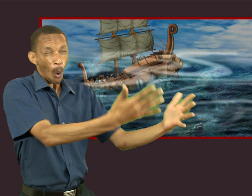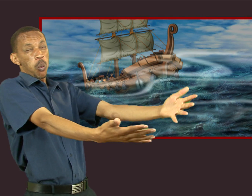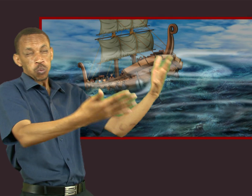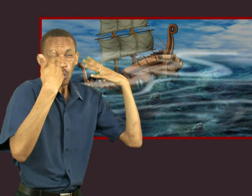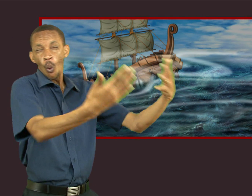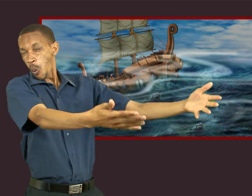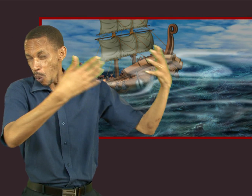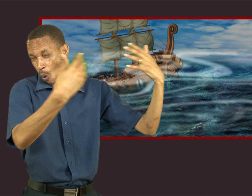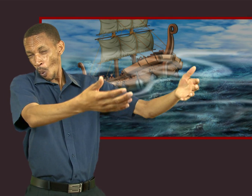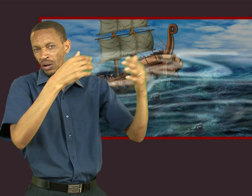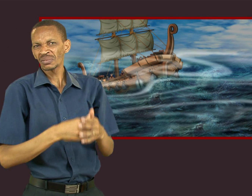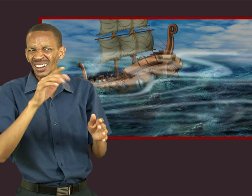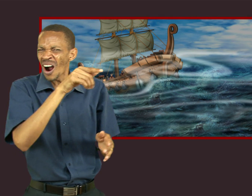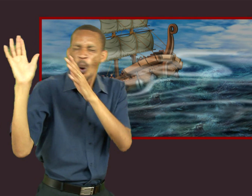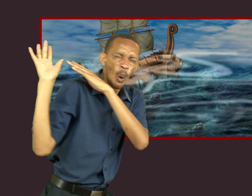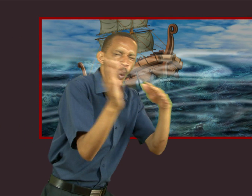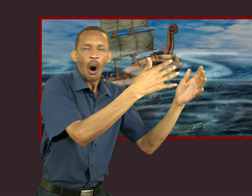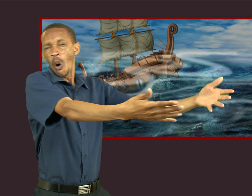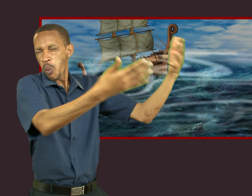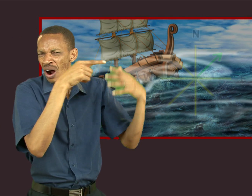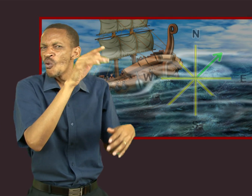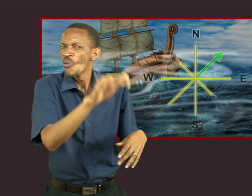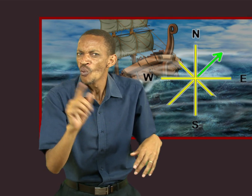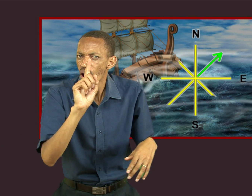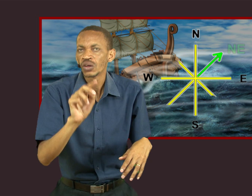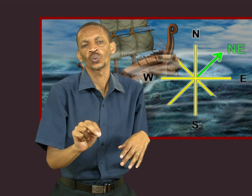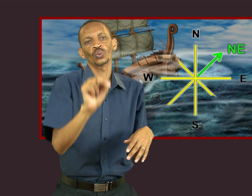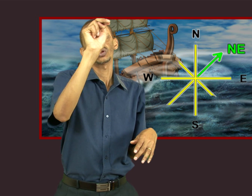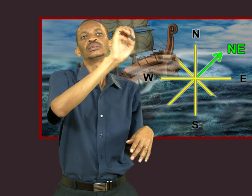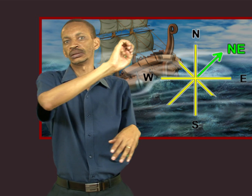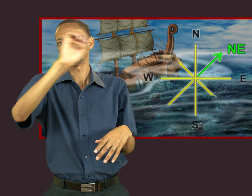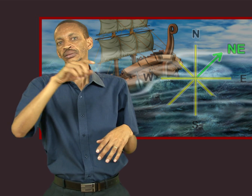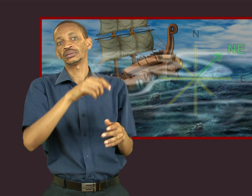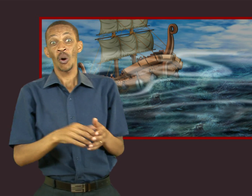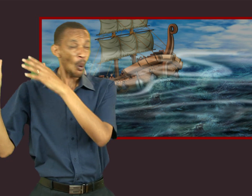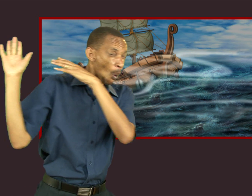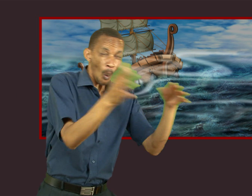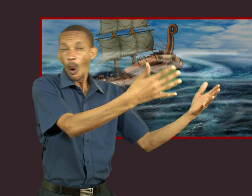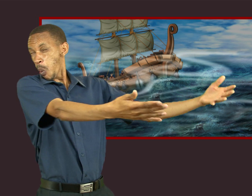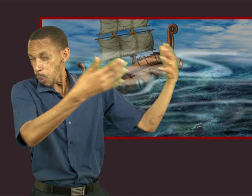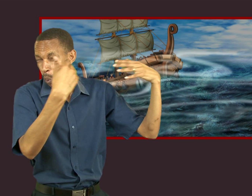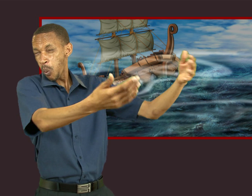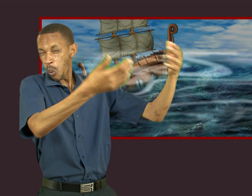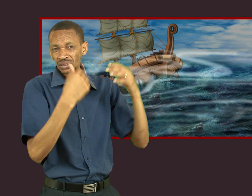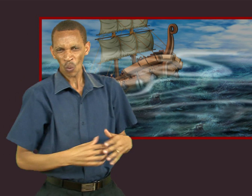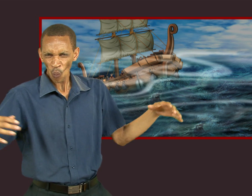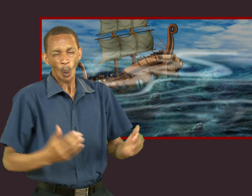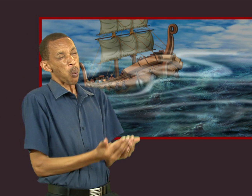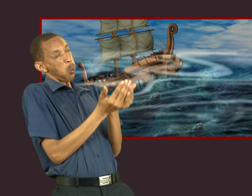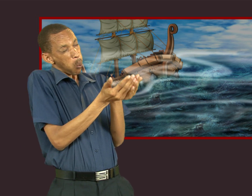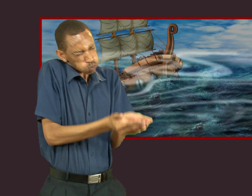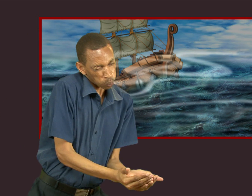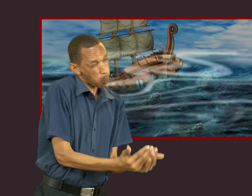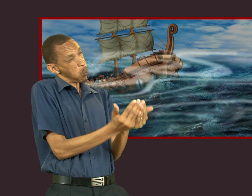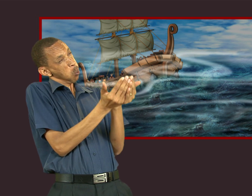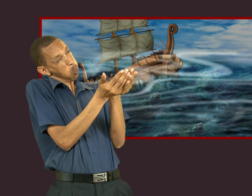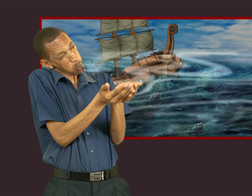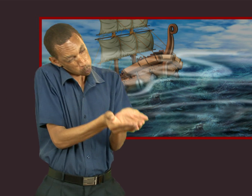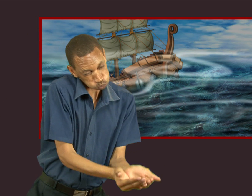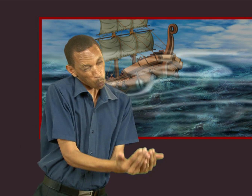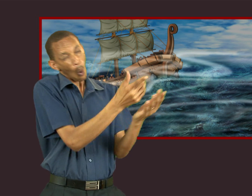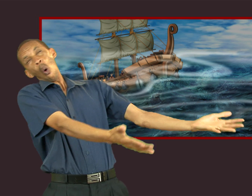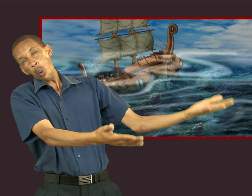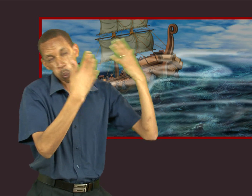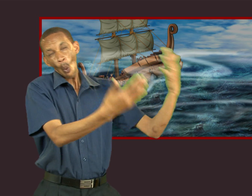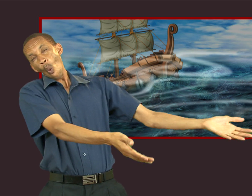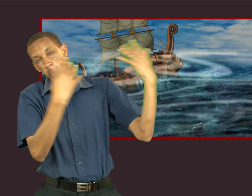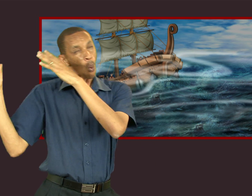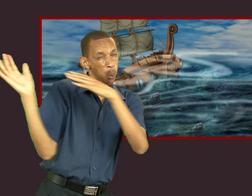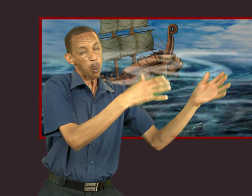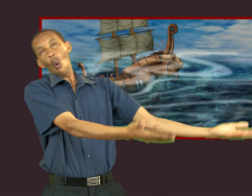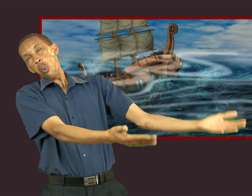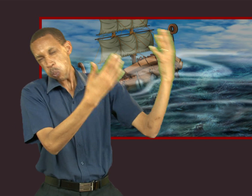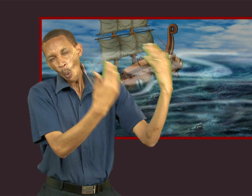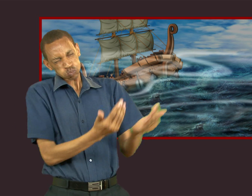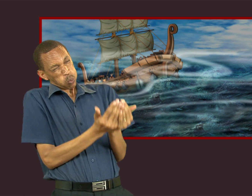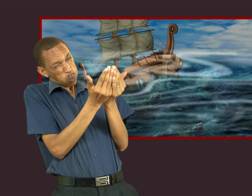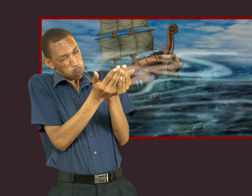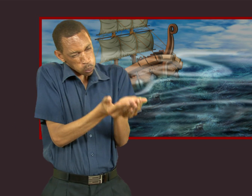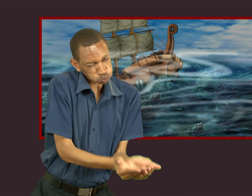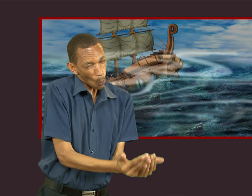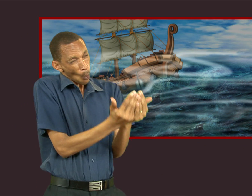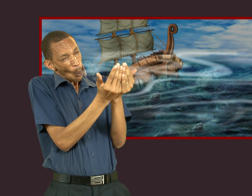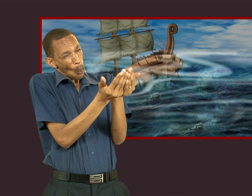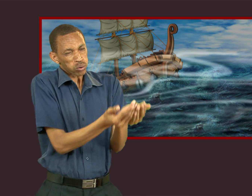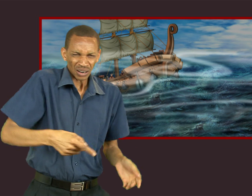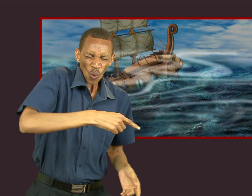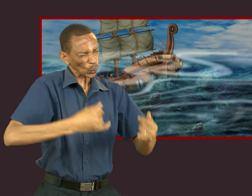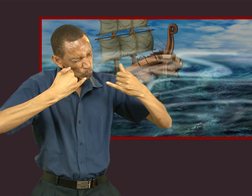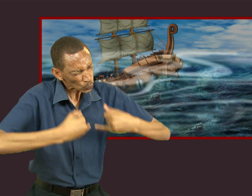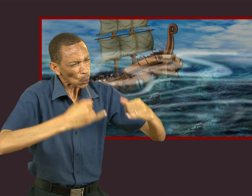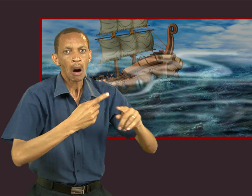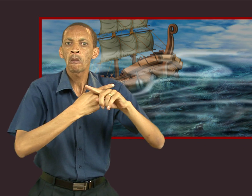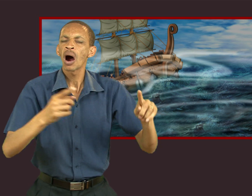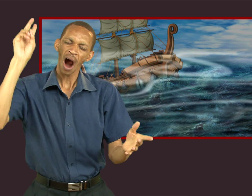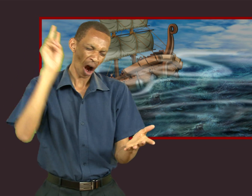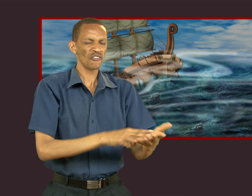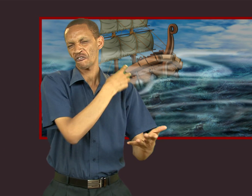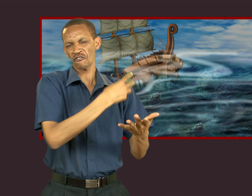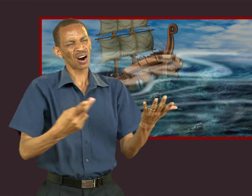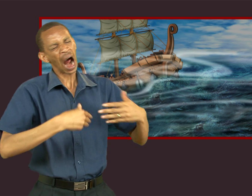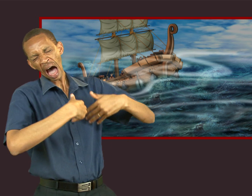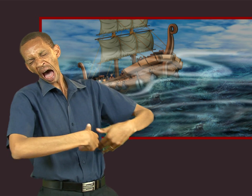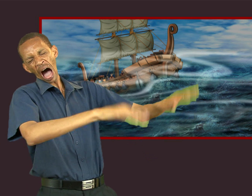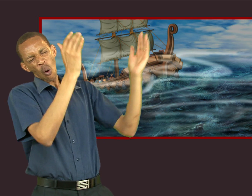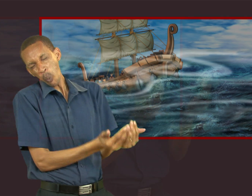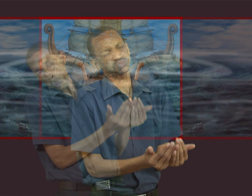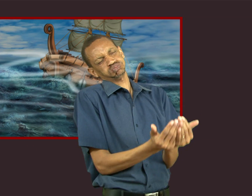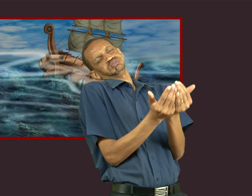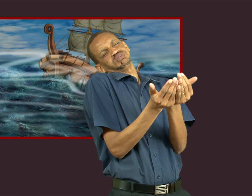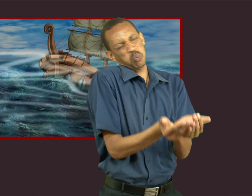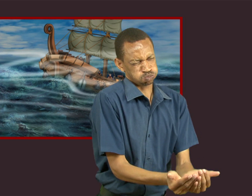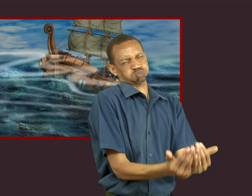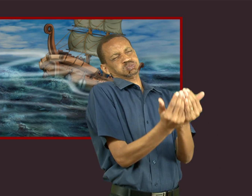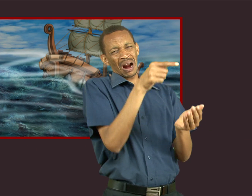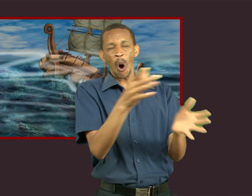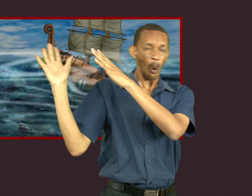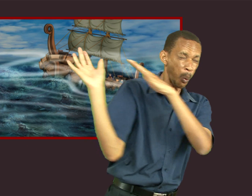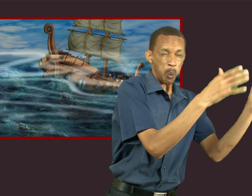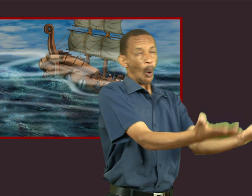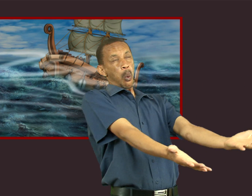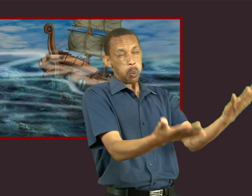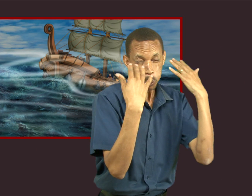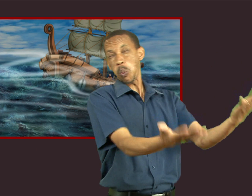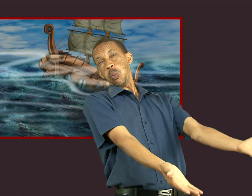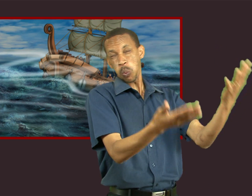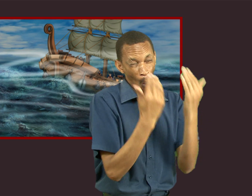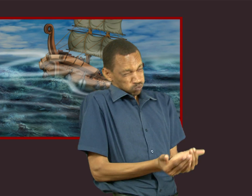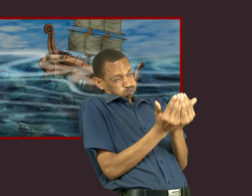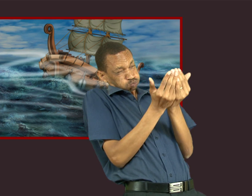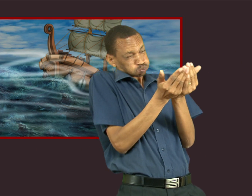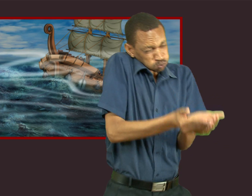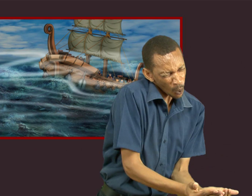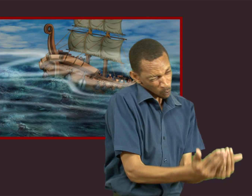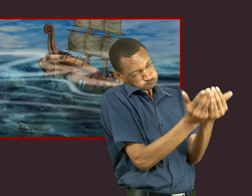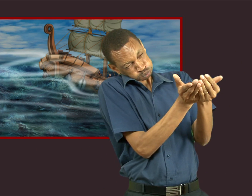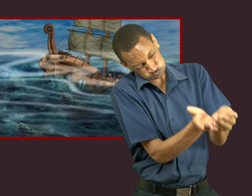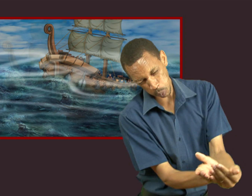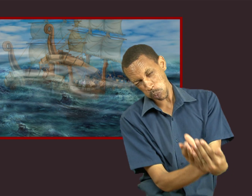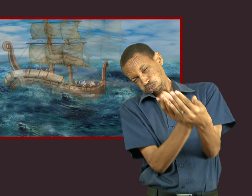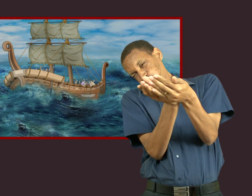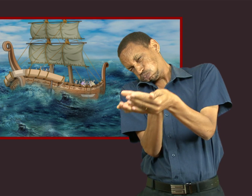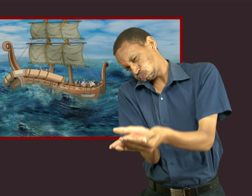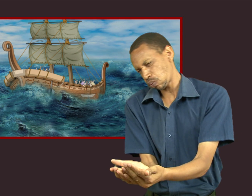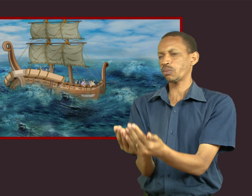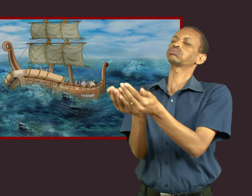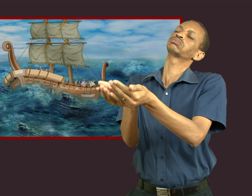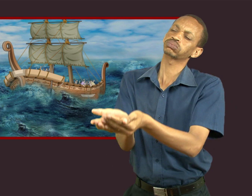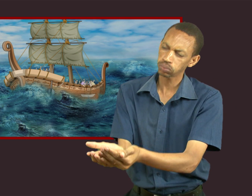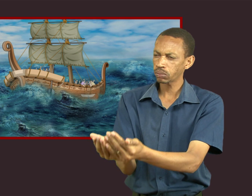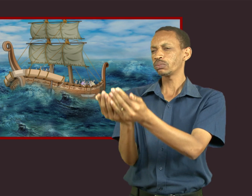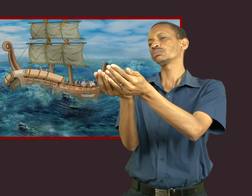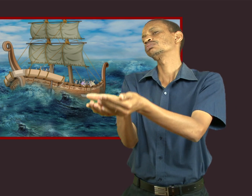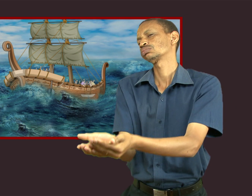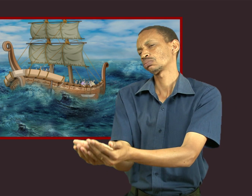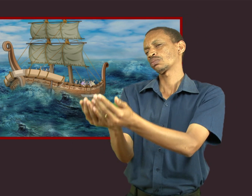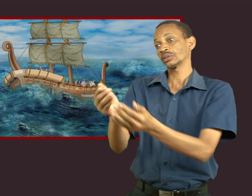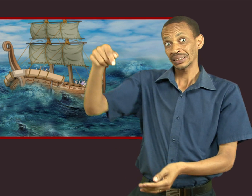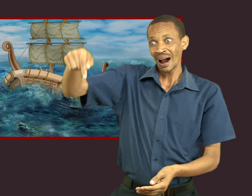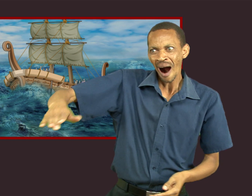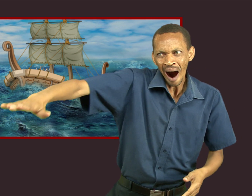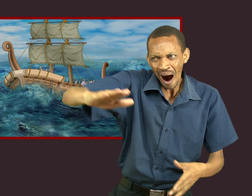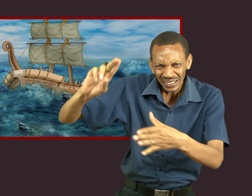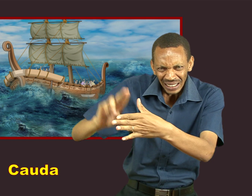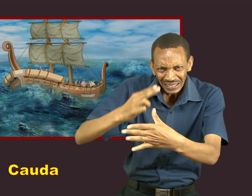Unable to head into the wind, the ship was caught up. So we gave way and let ourselves be driven along.